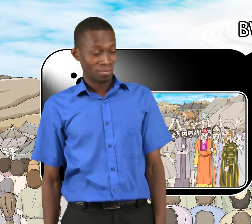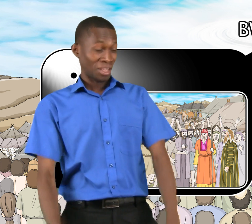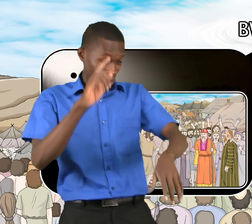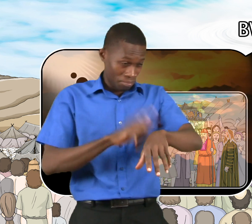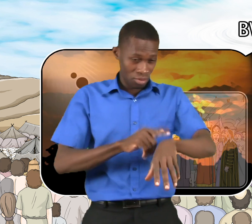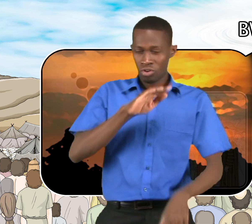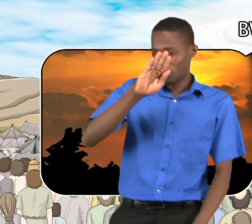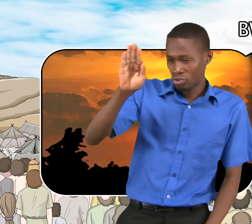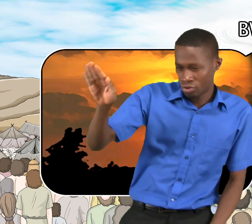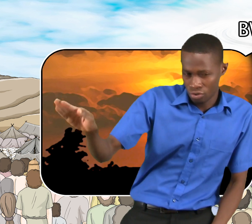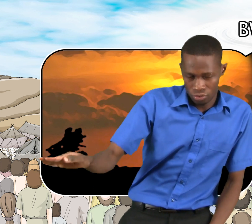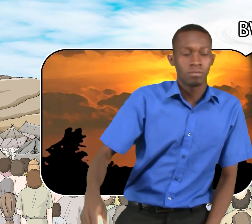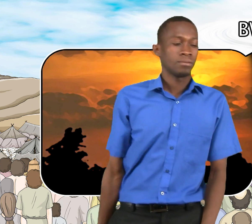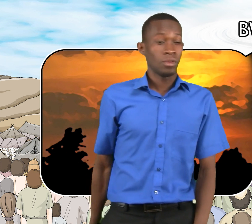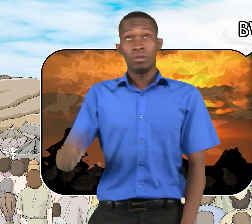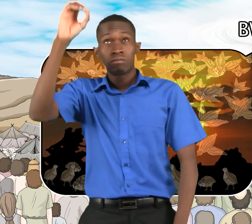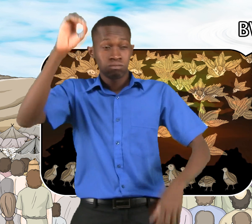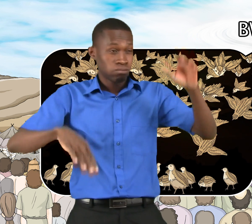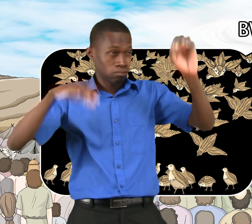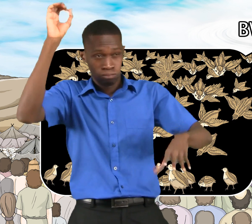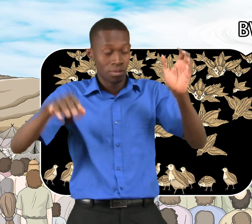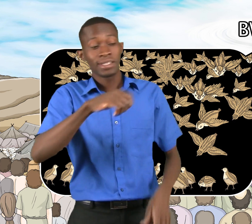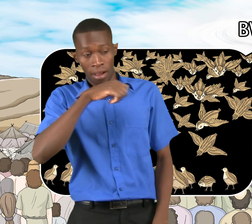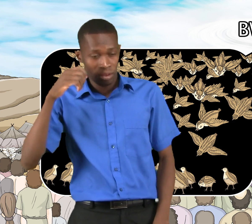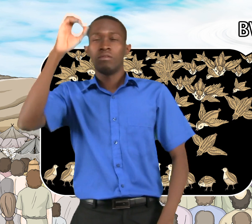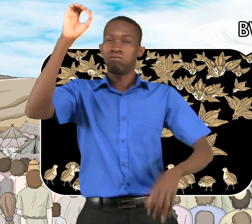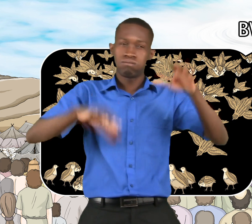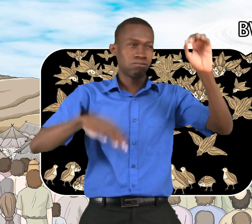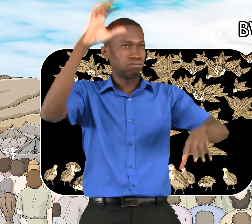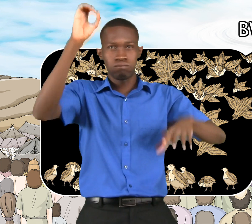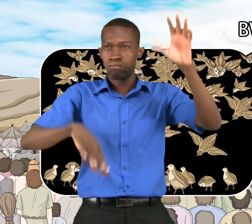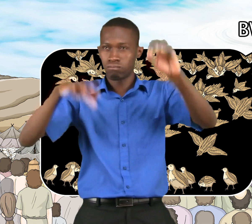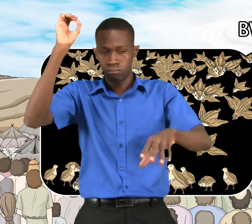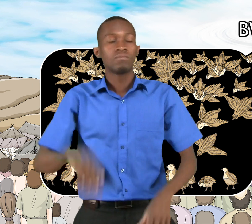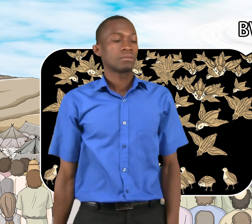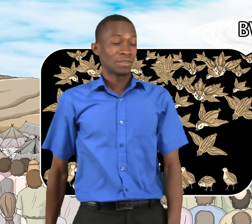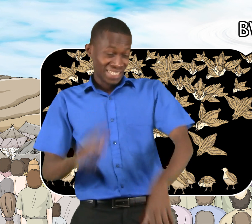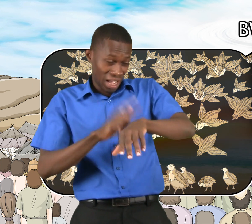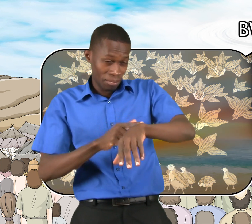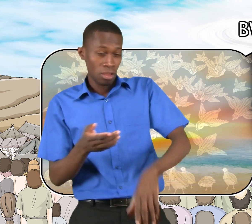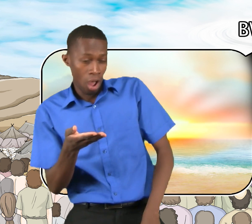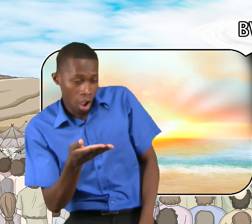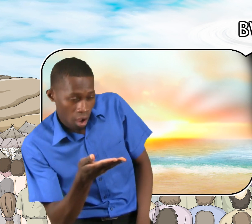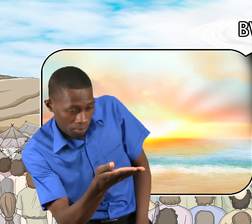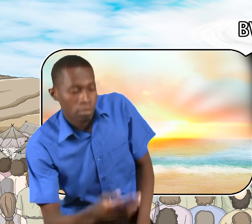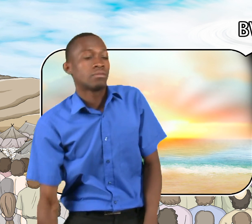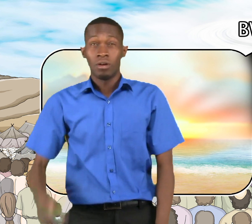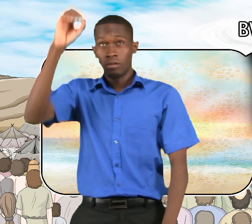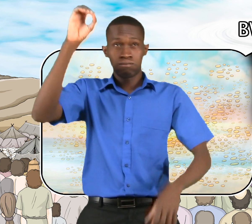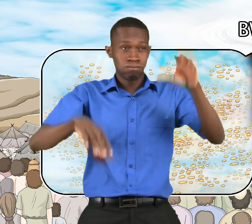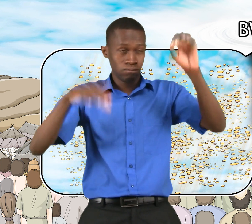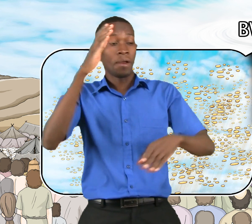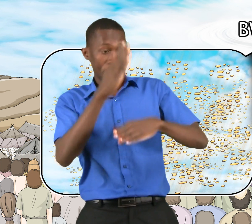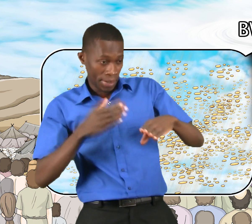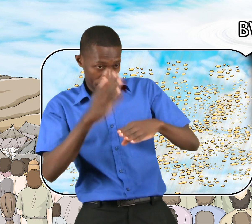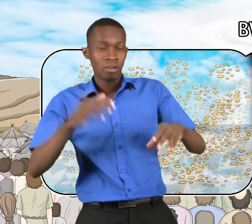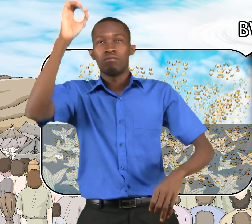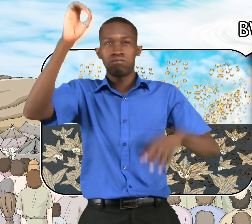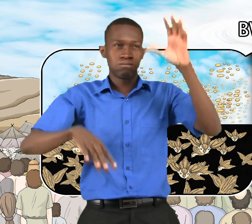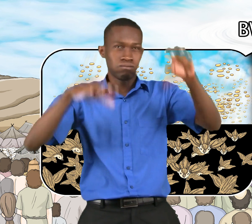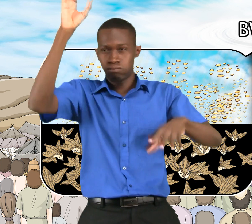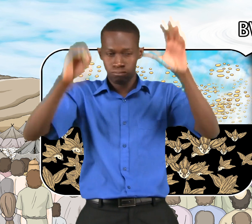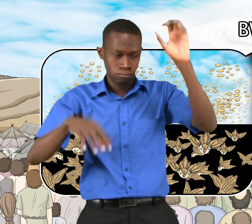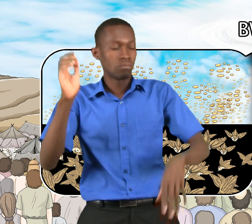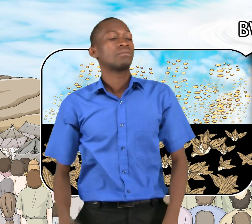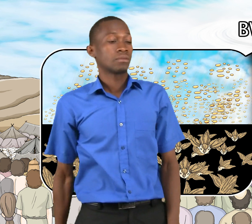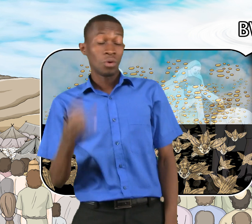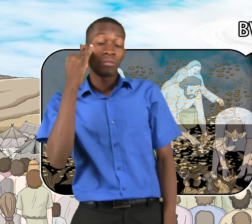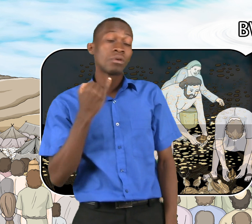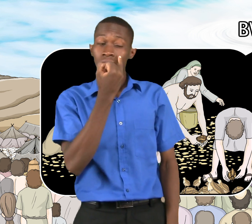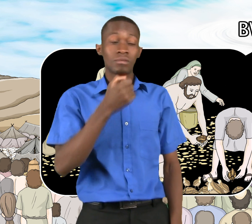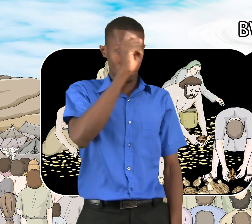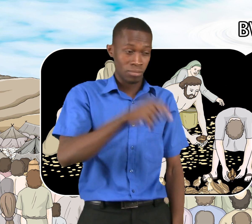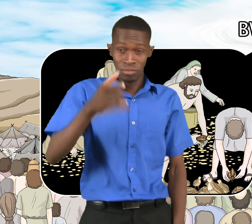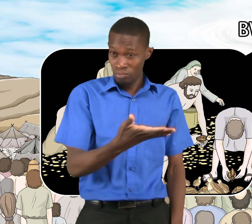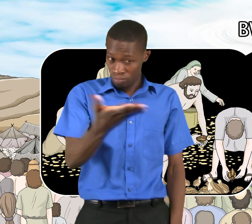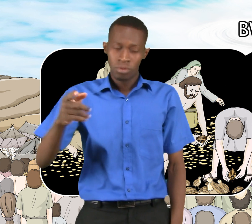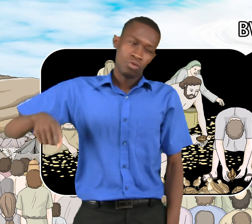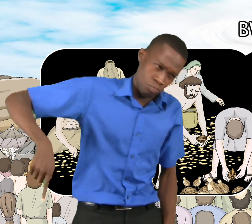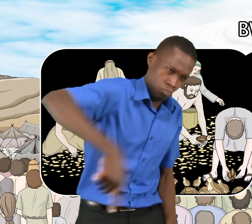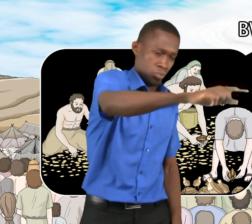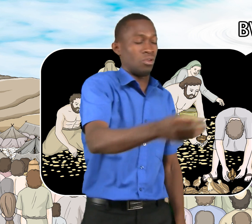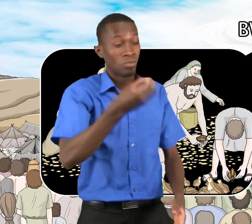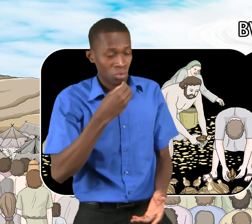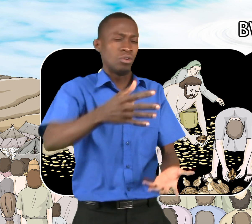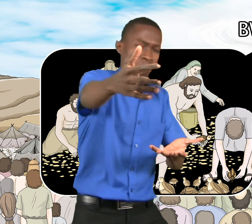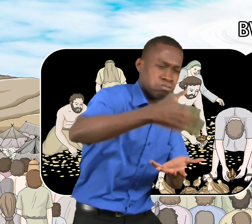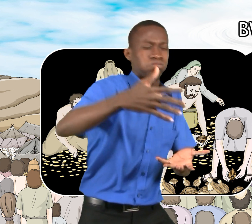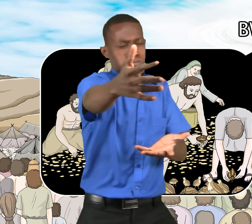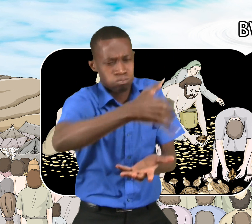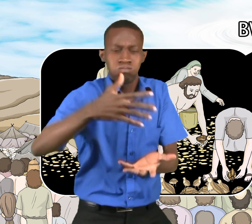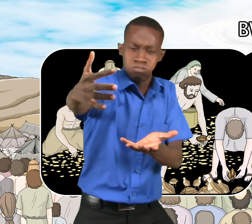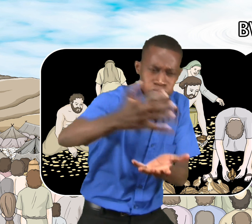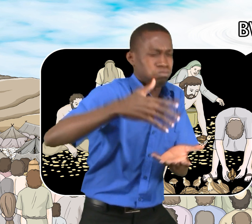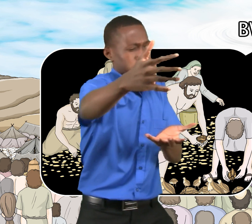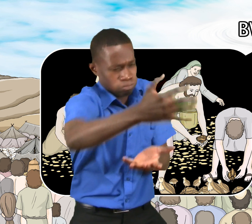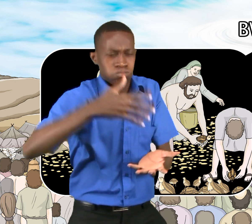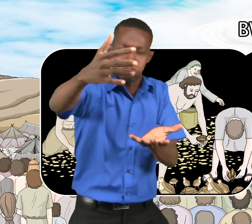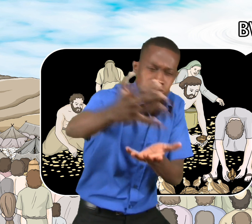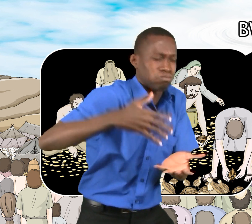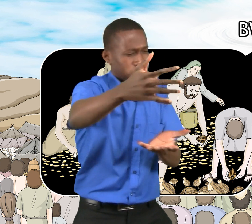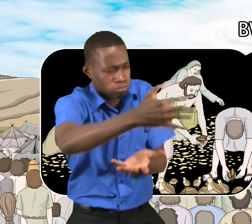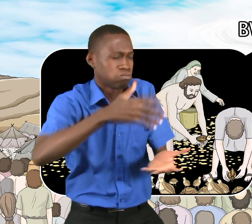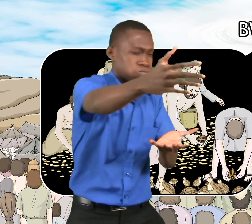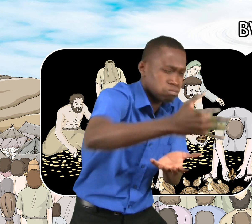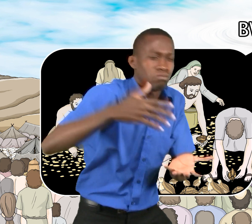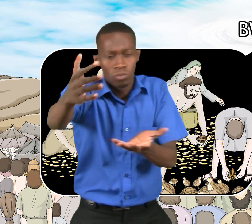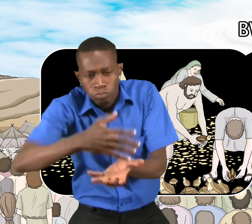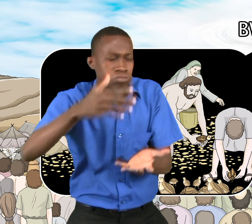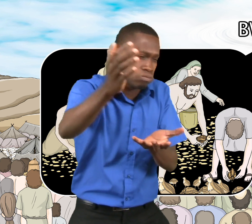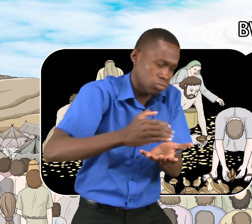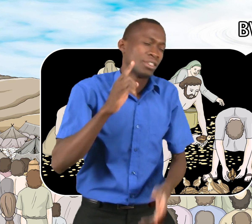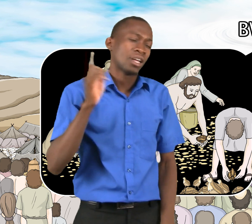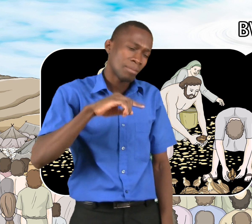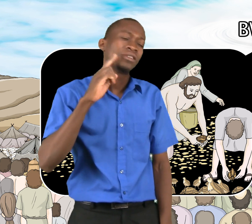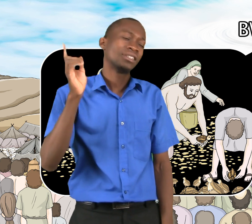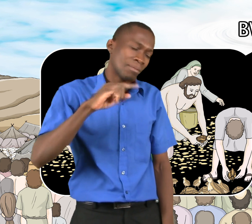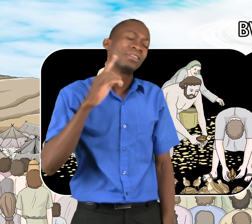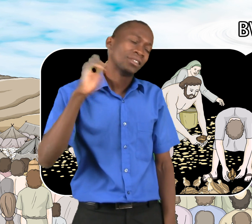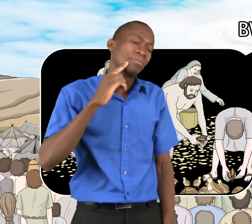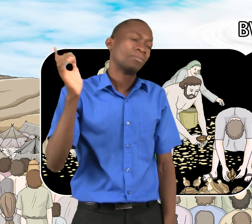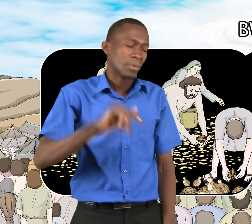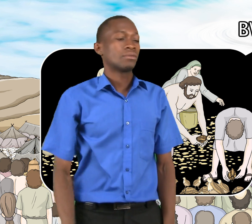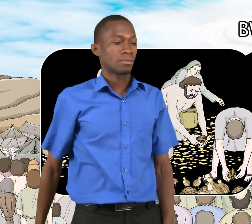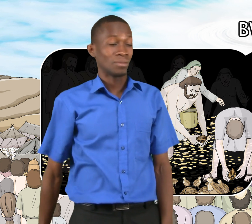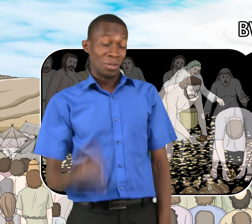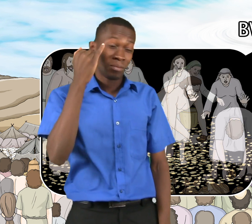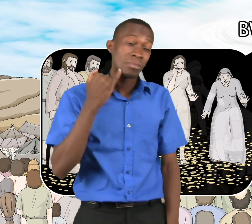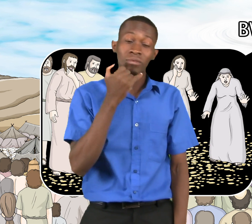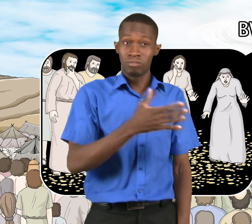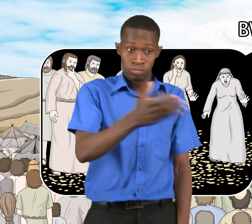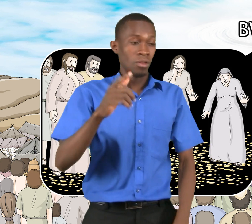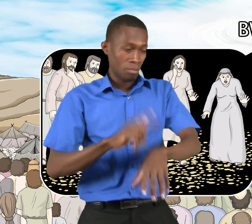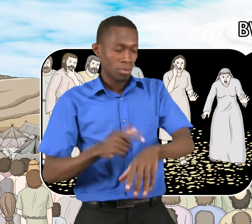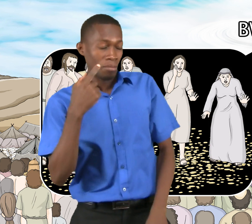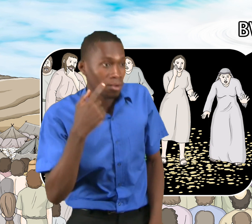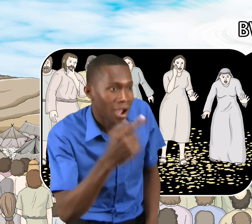Tell them, ‘At twilight you will eat meat, and in the morning you will be filled with bread.